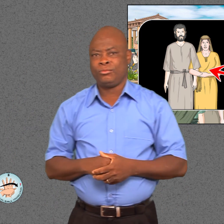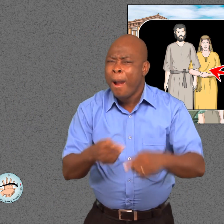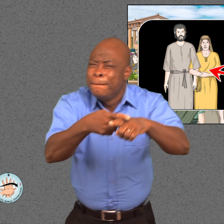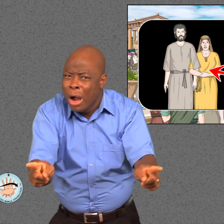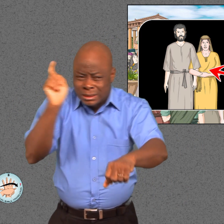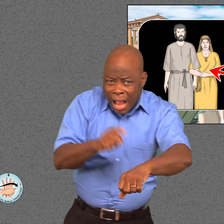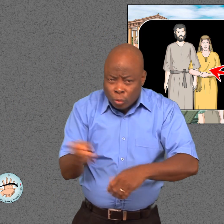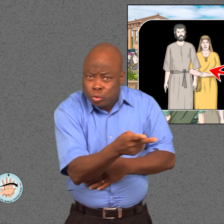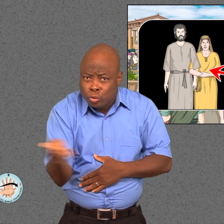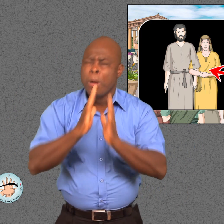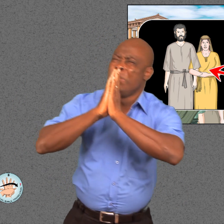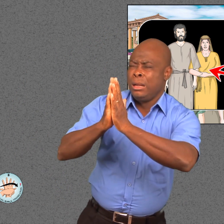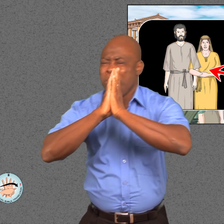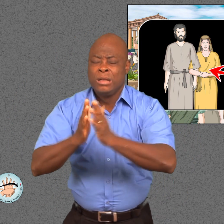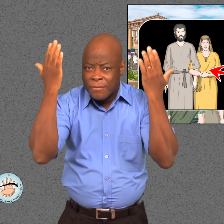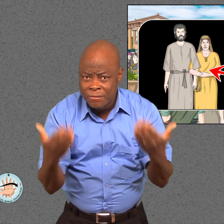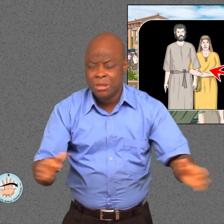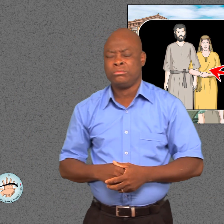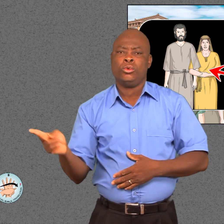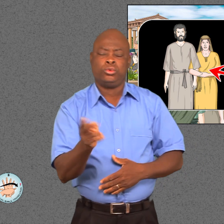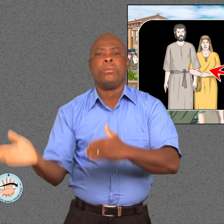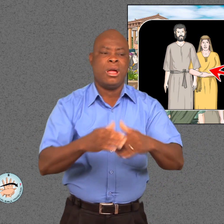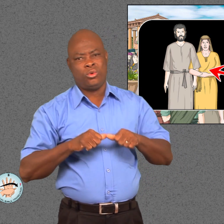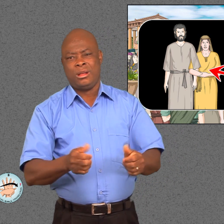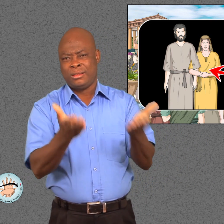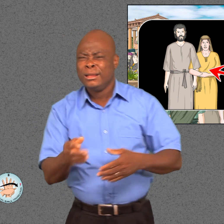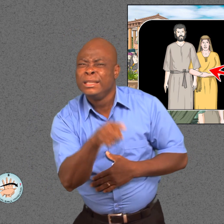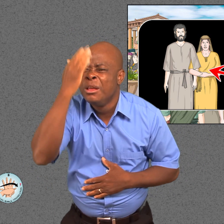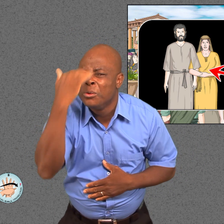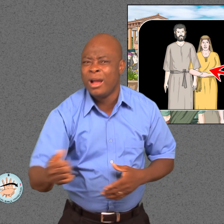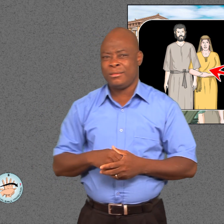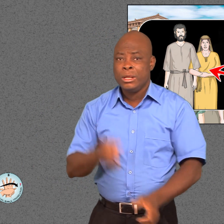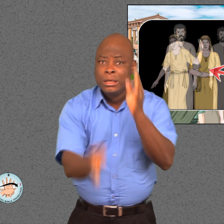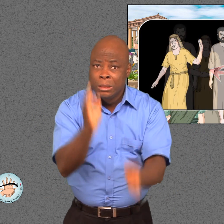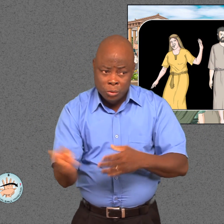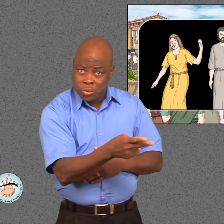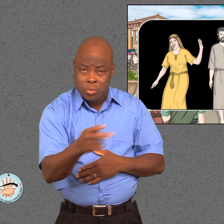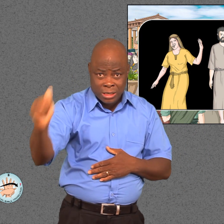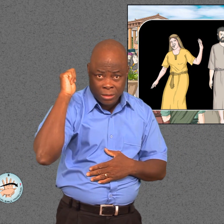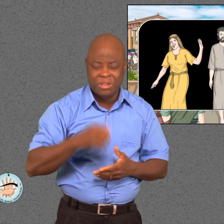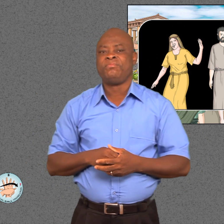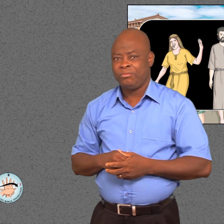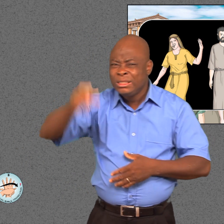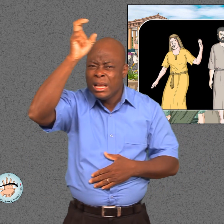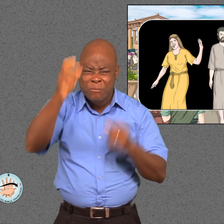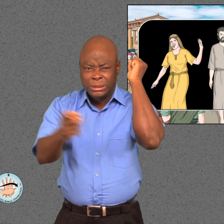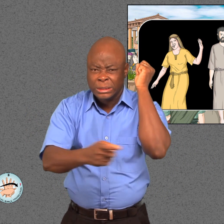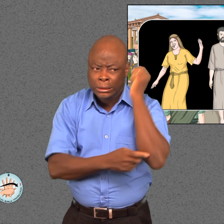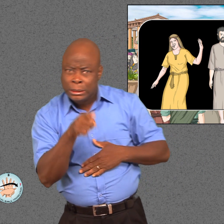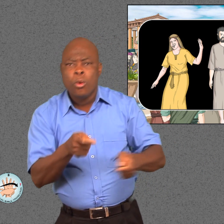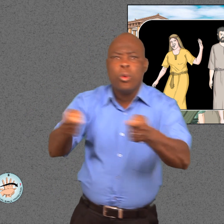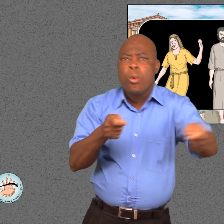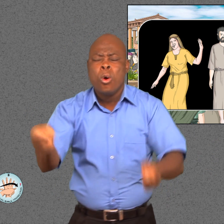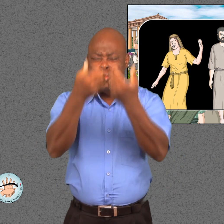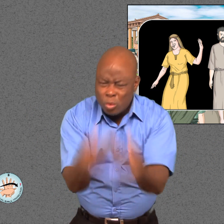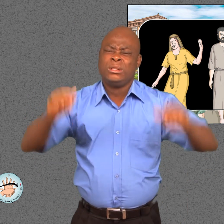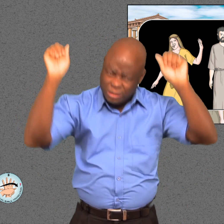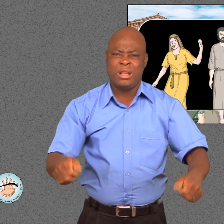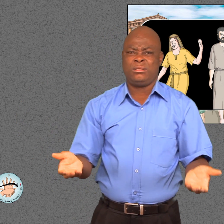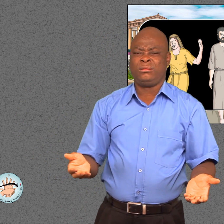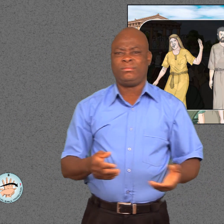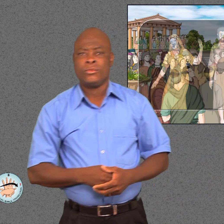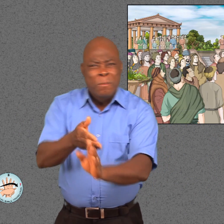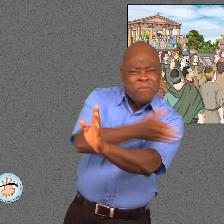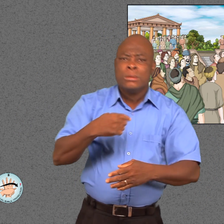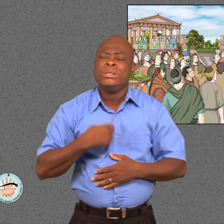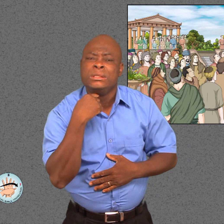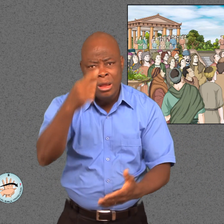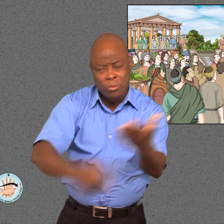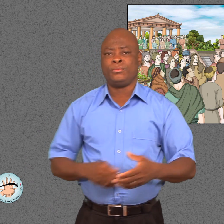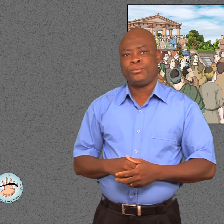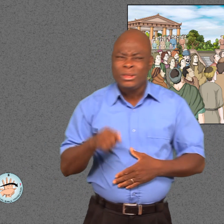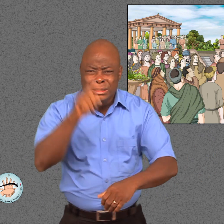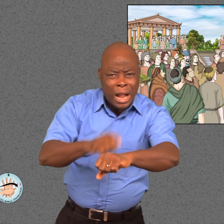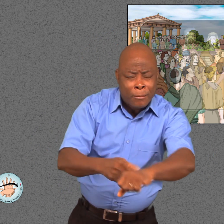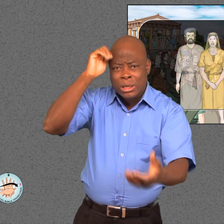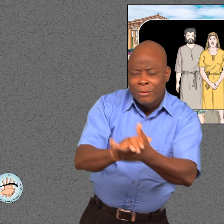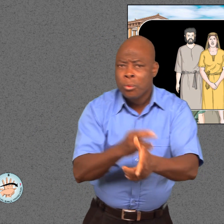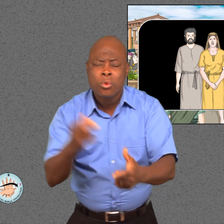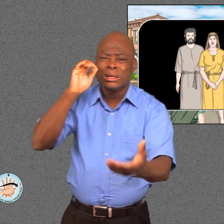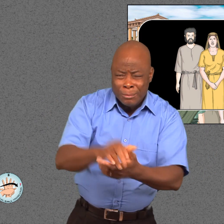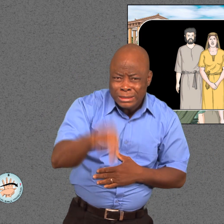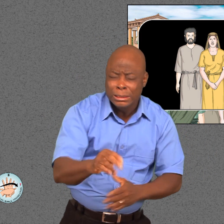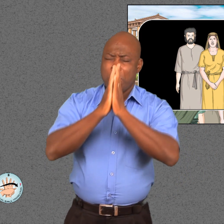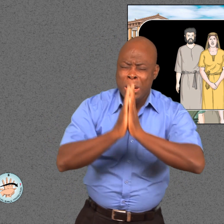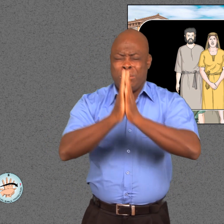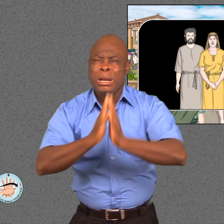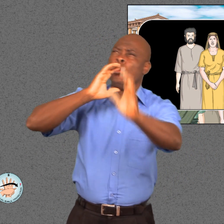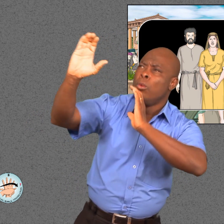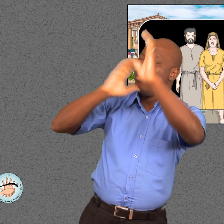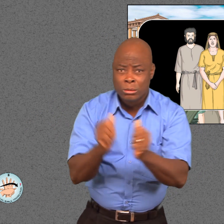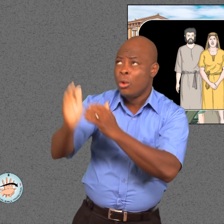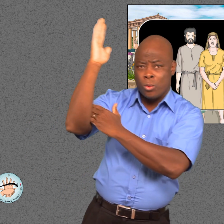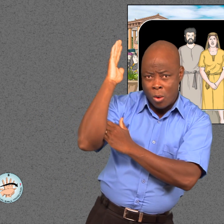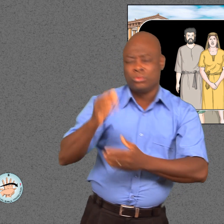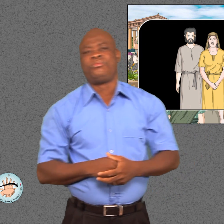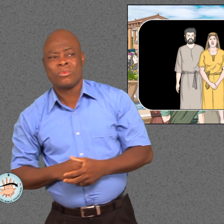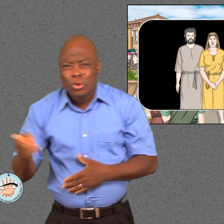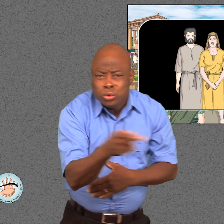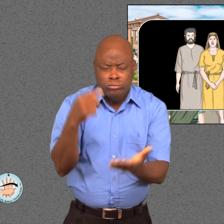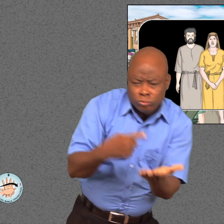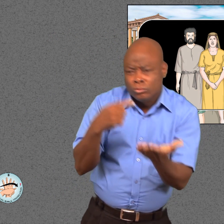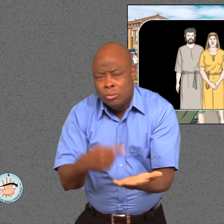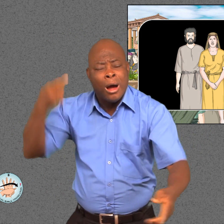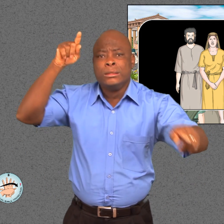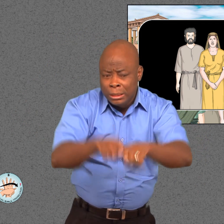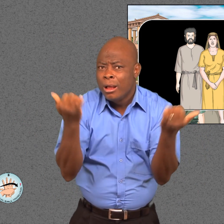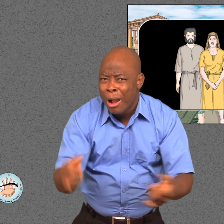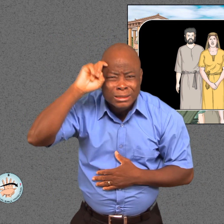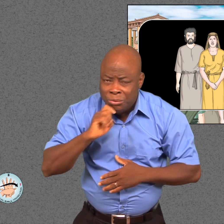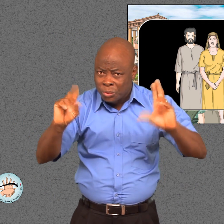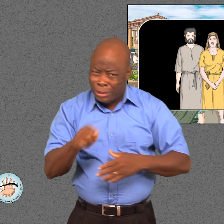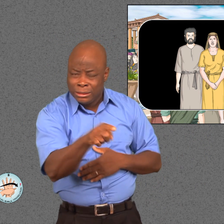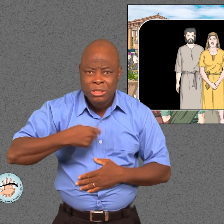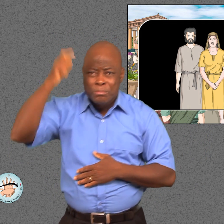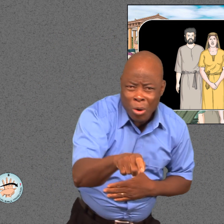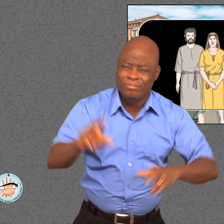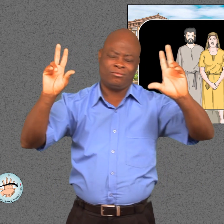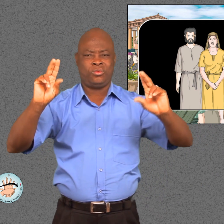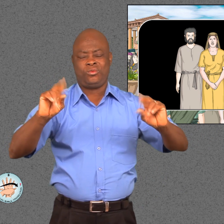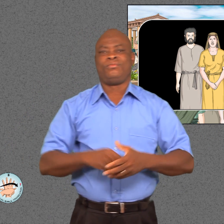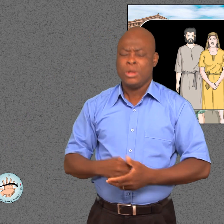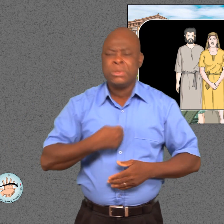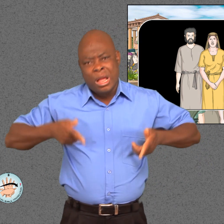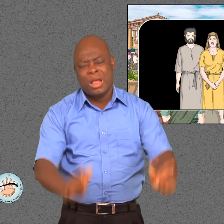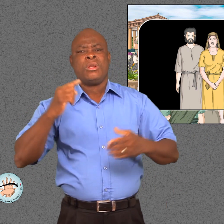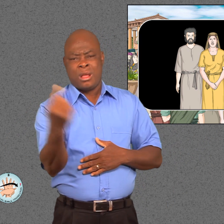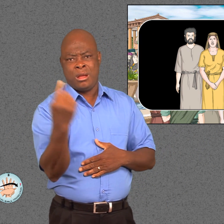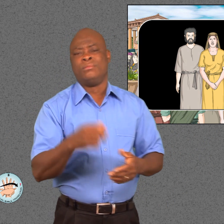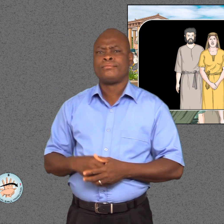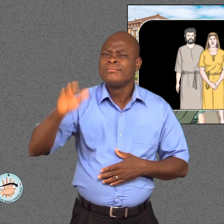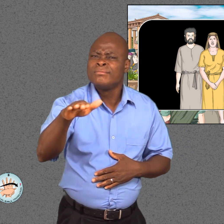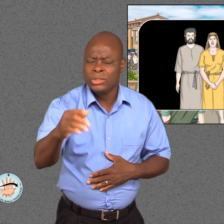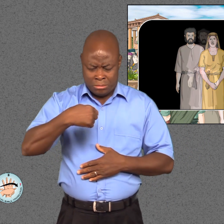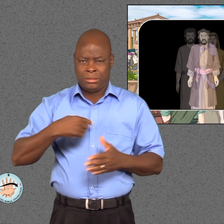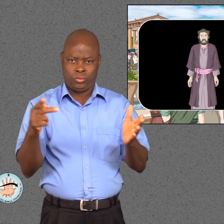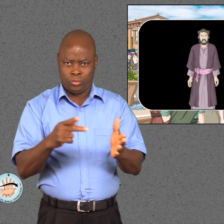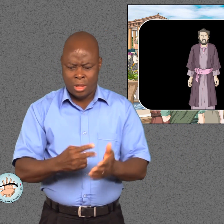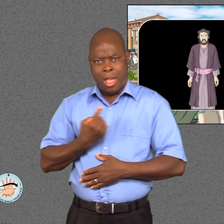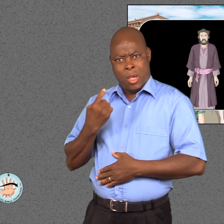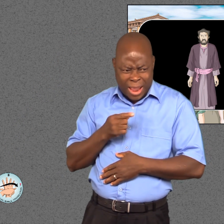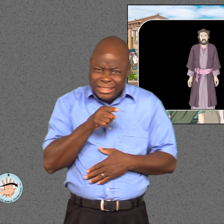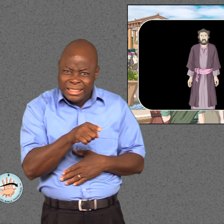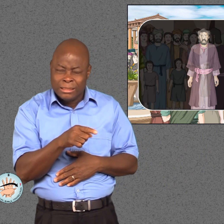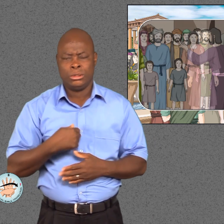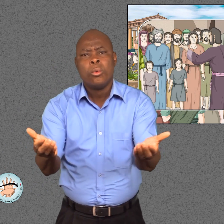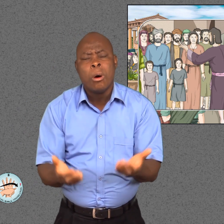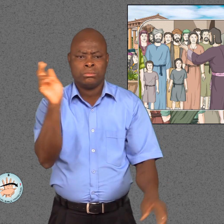Then come together again, so that Satan will not tempt you through your lack of self-control. I say this as a concession, not as a command.